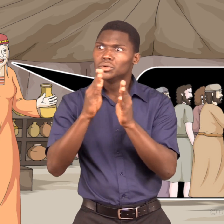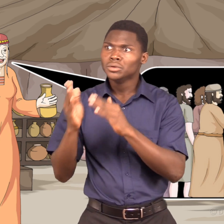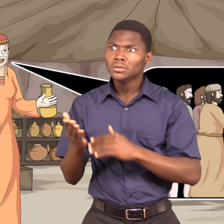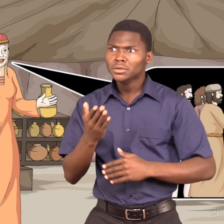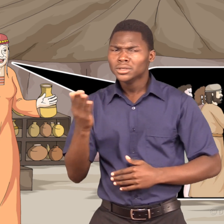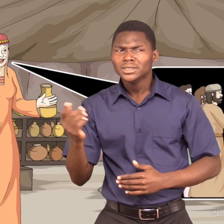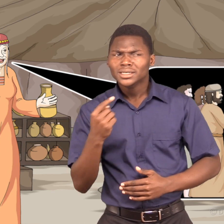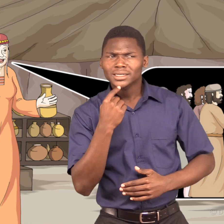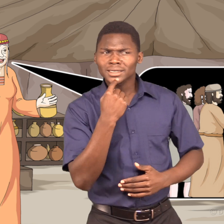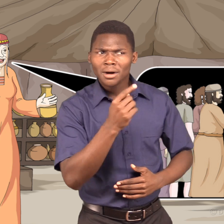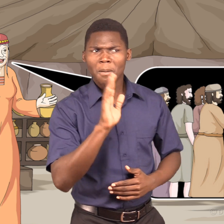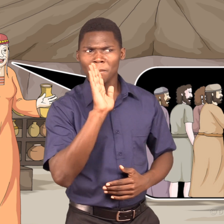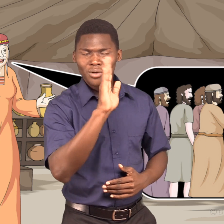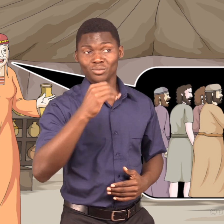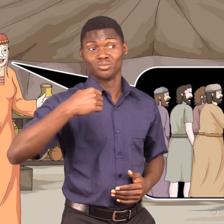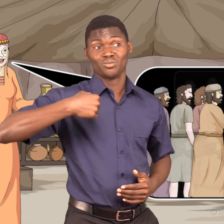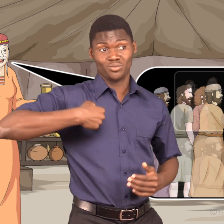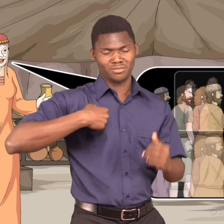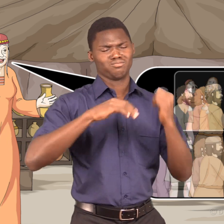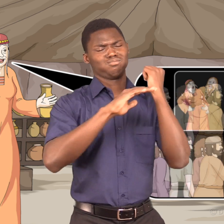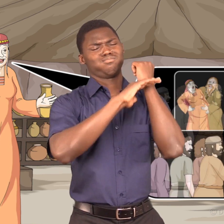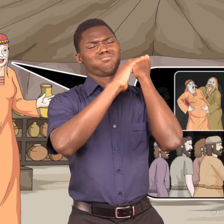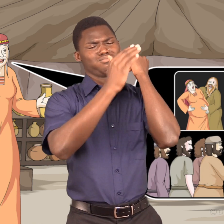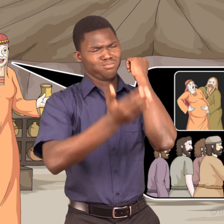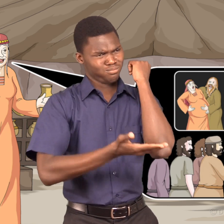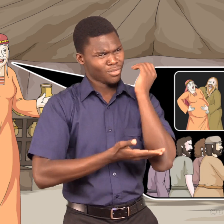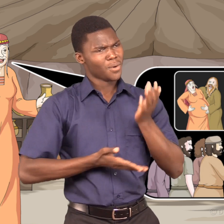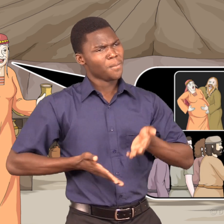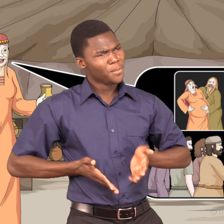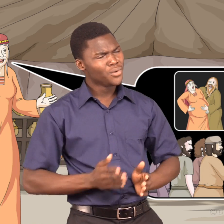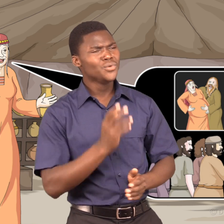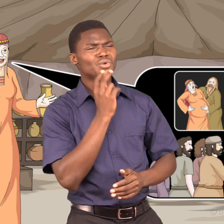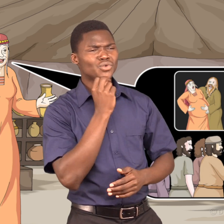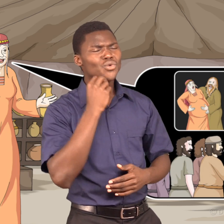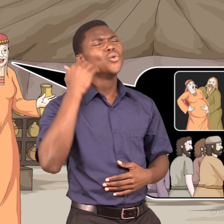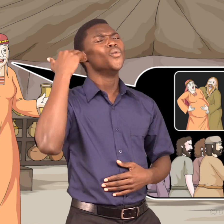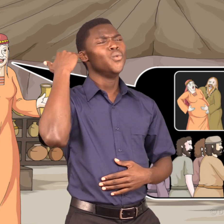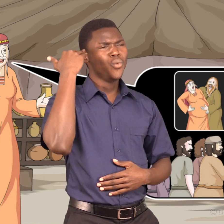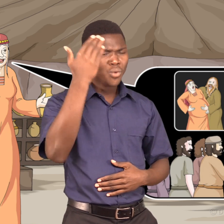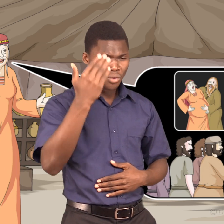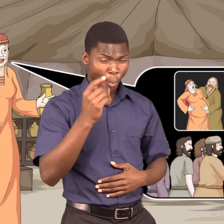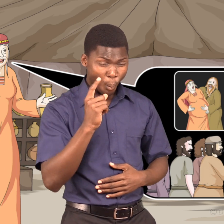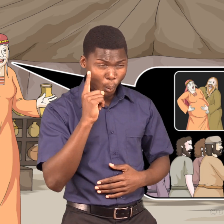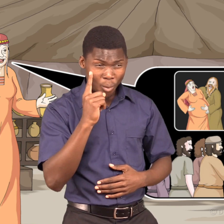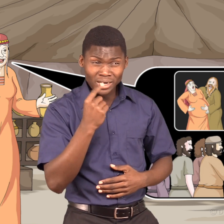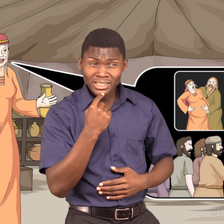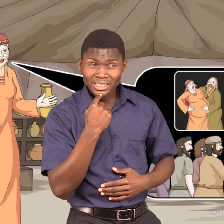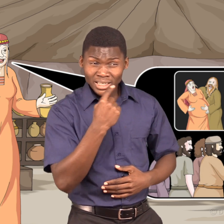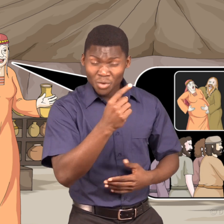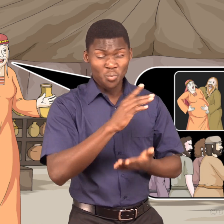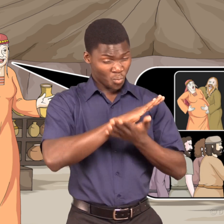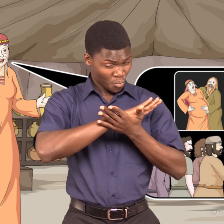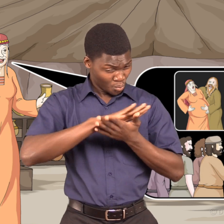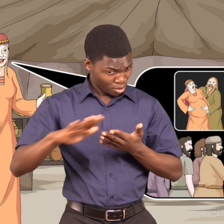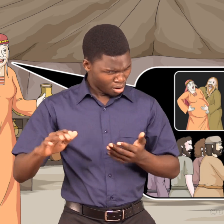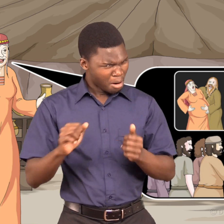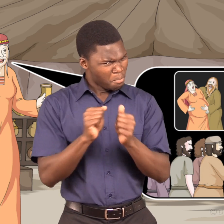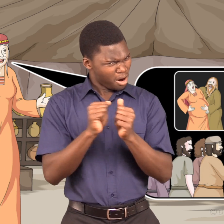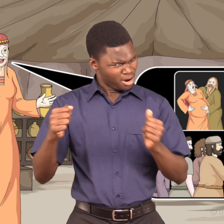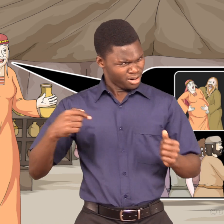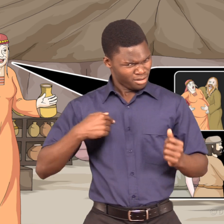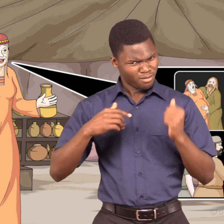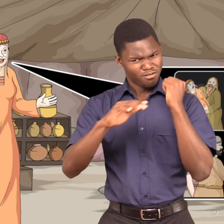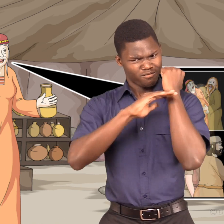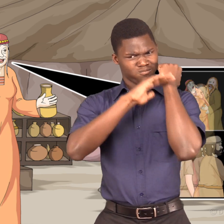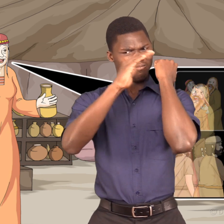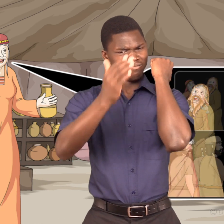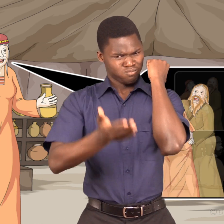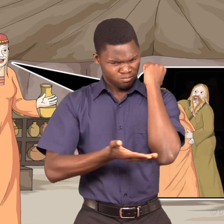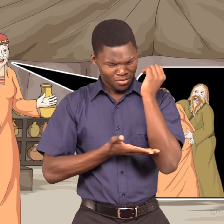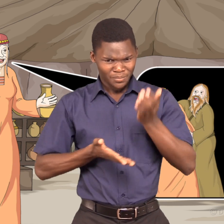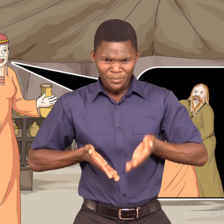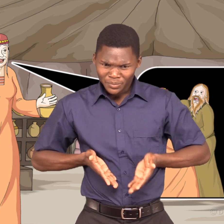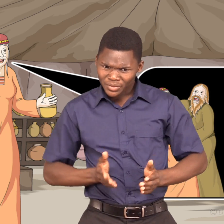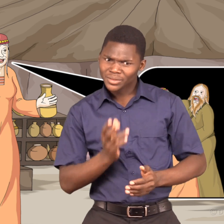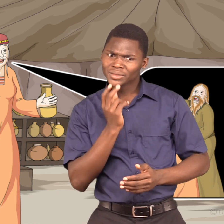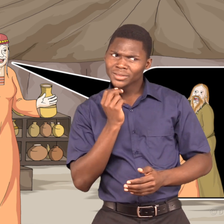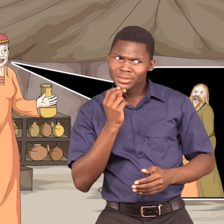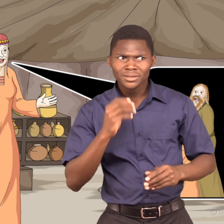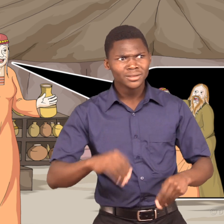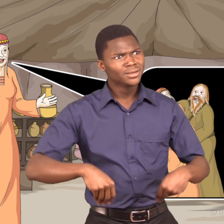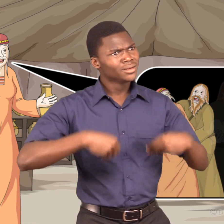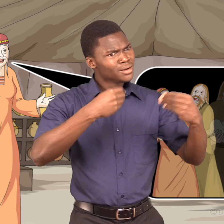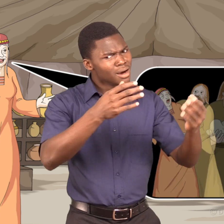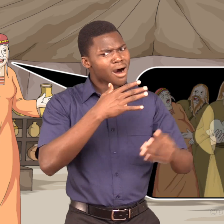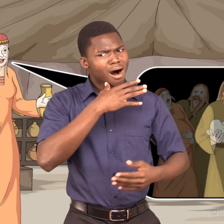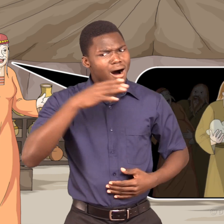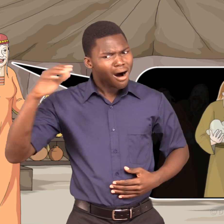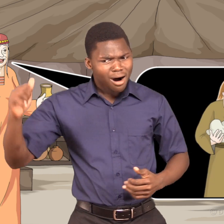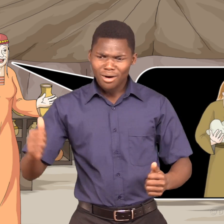She added, “Who would have told Abraham that Sarah would nurse children?